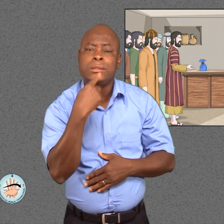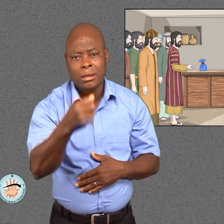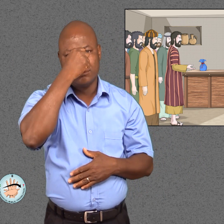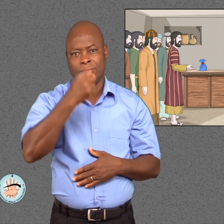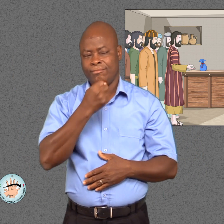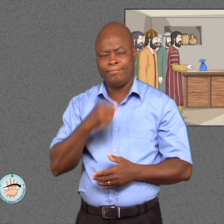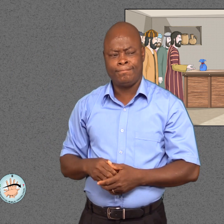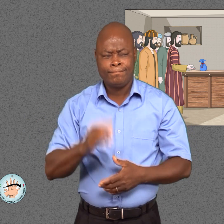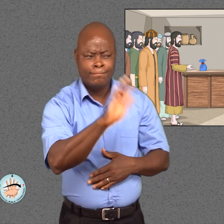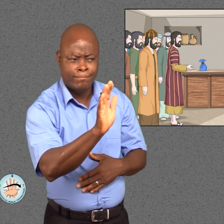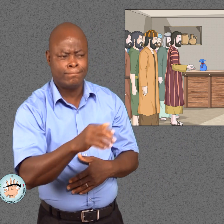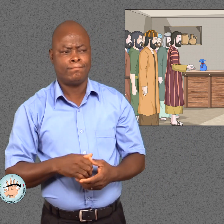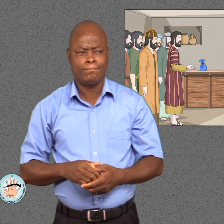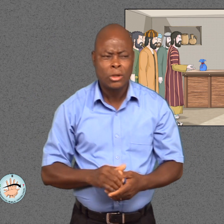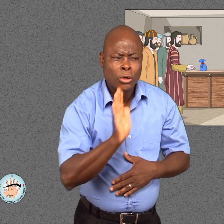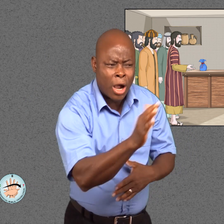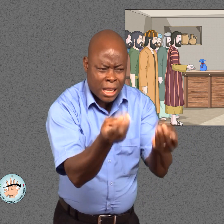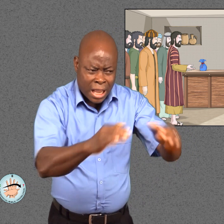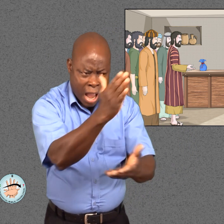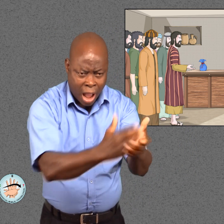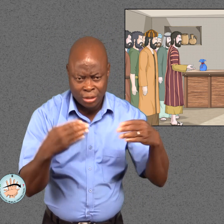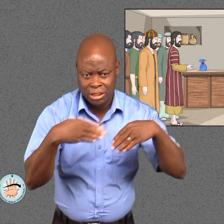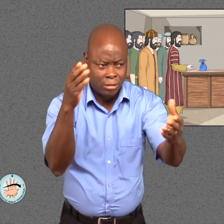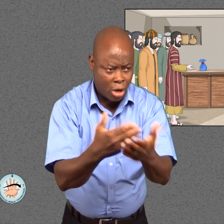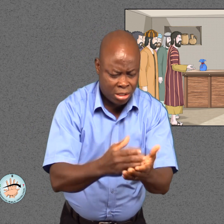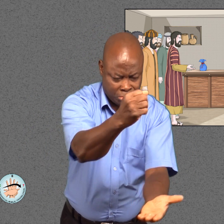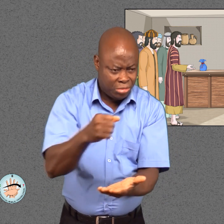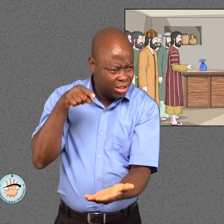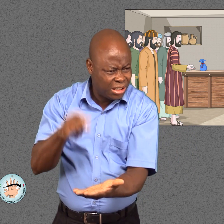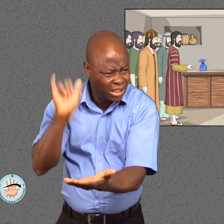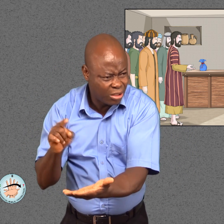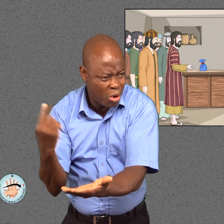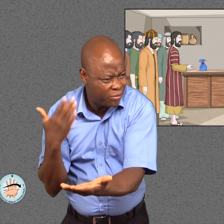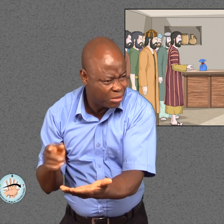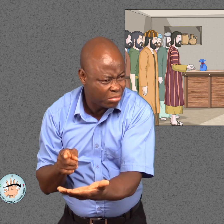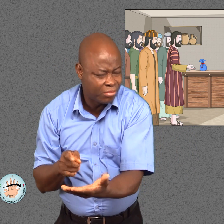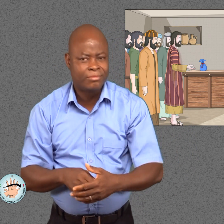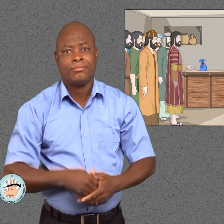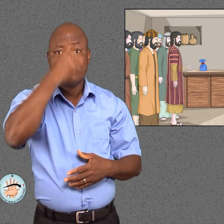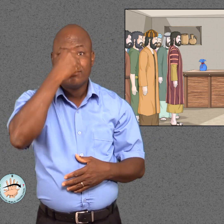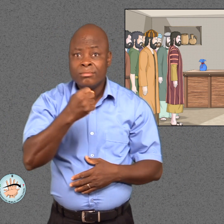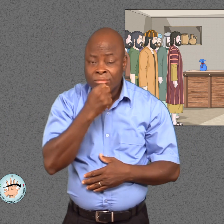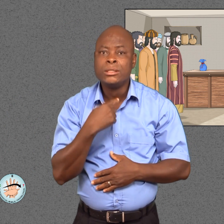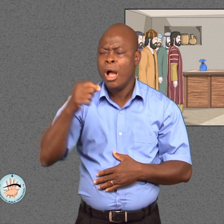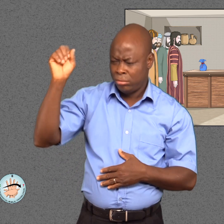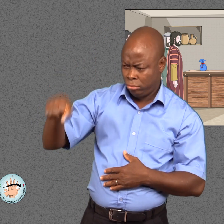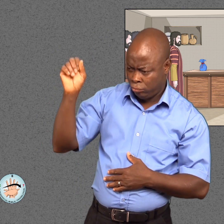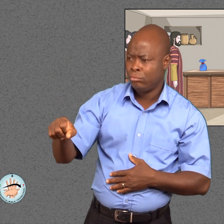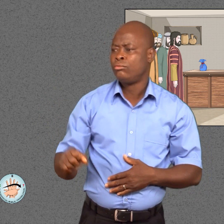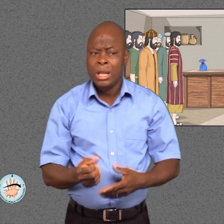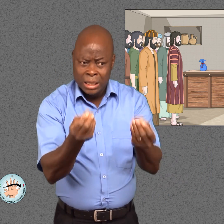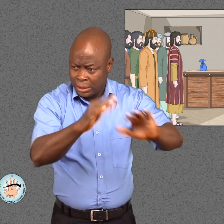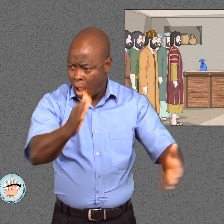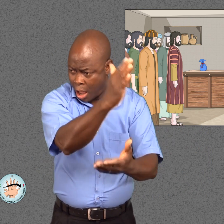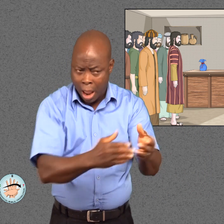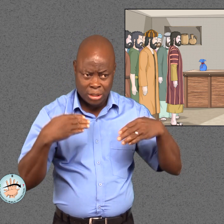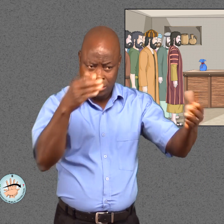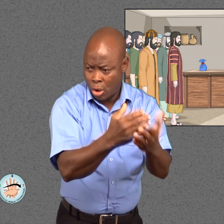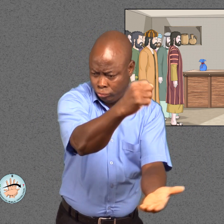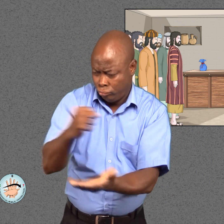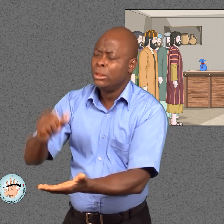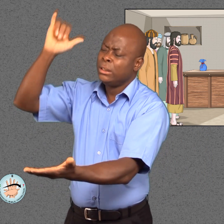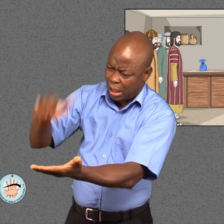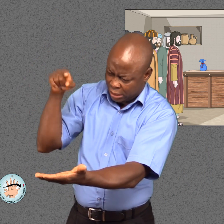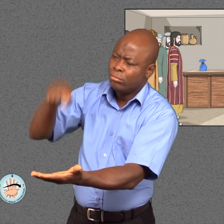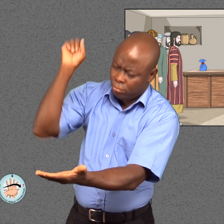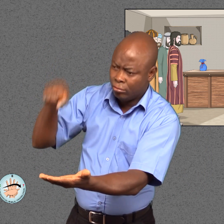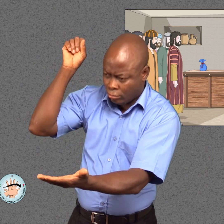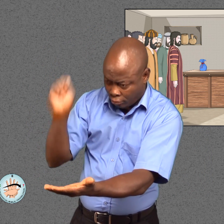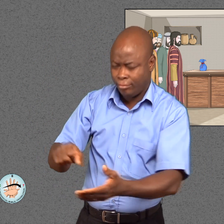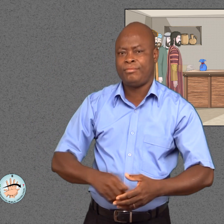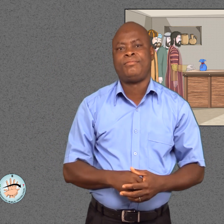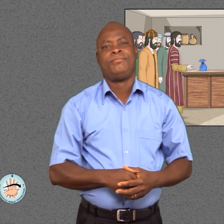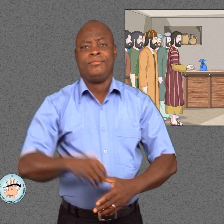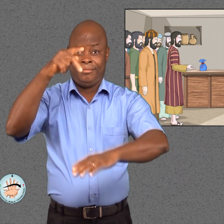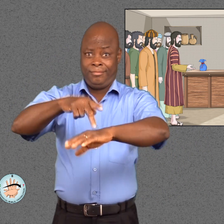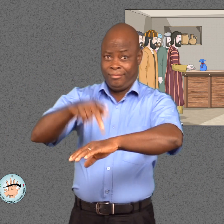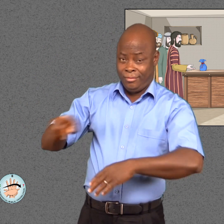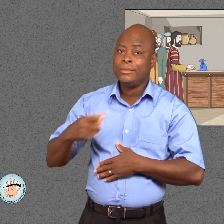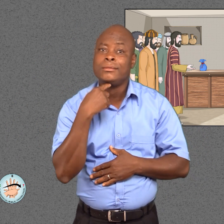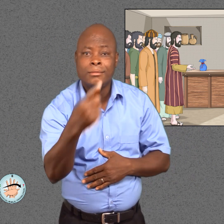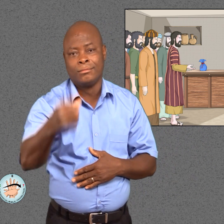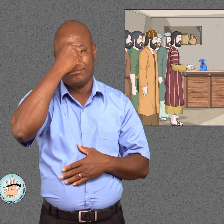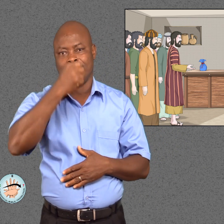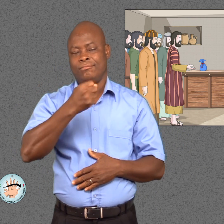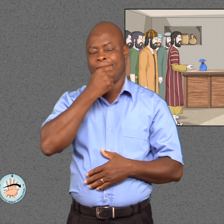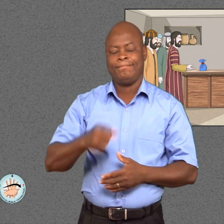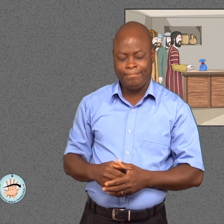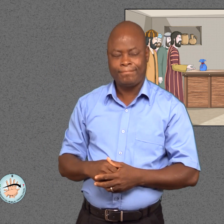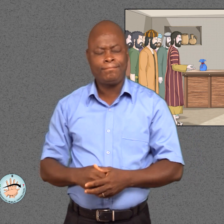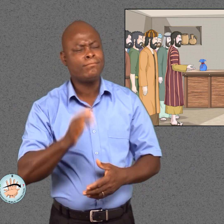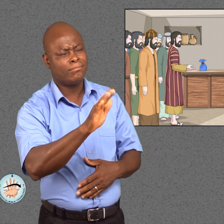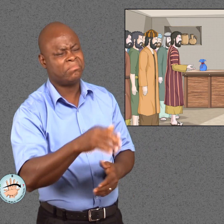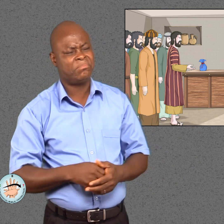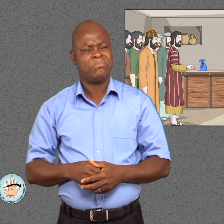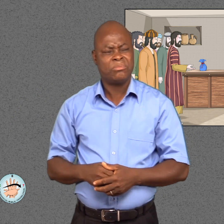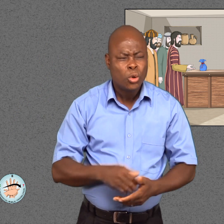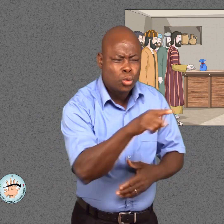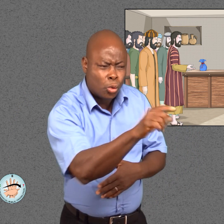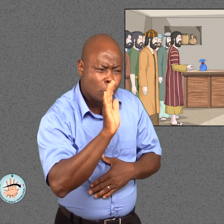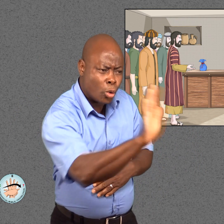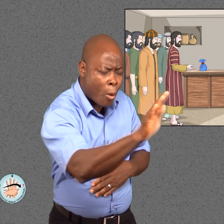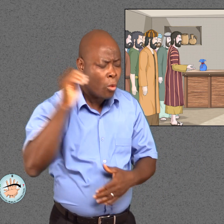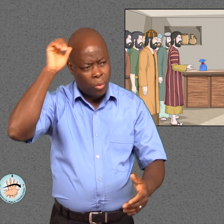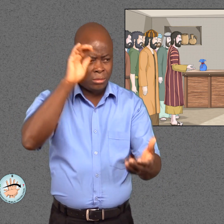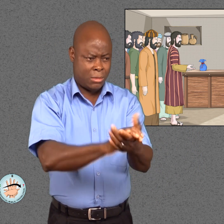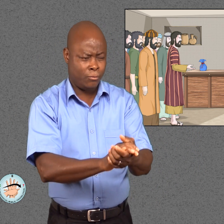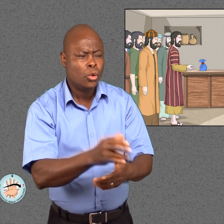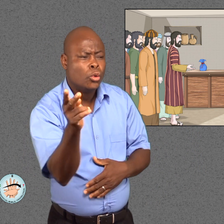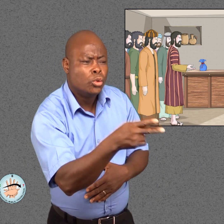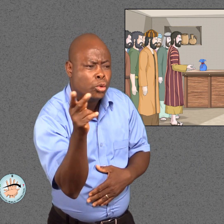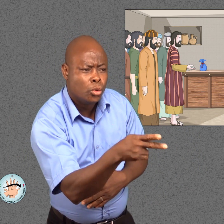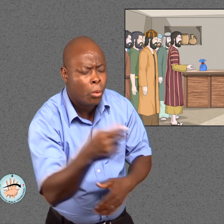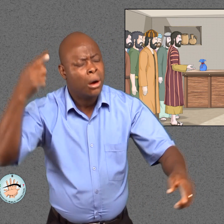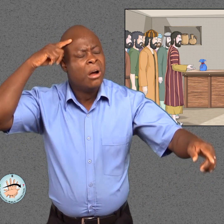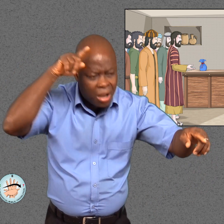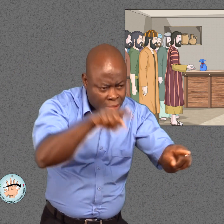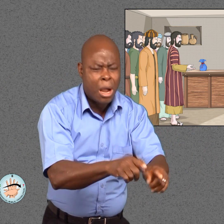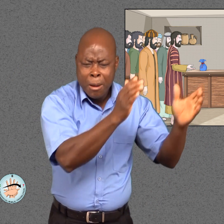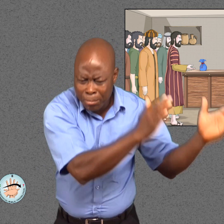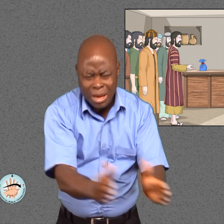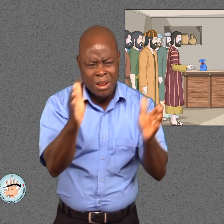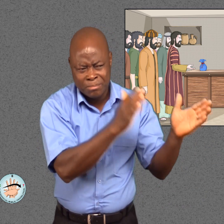“Tell me,” said Peter, “is this the price you and your husband got for the land?”